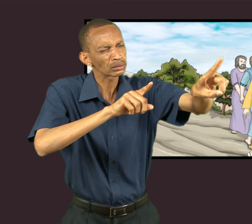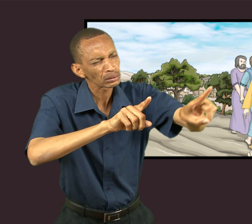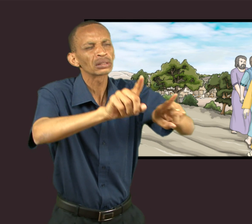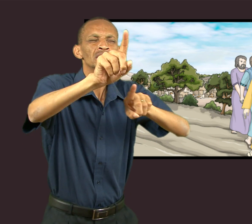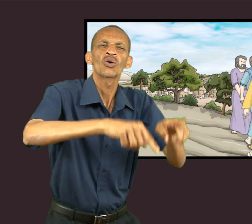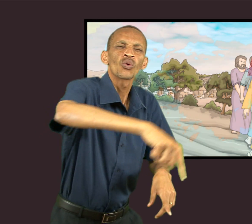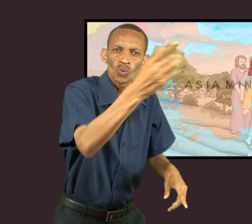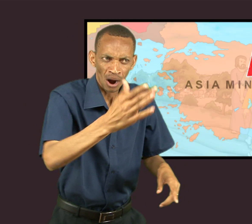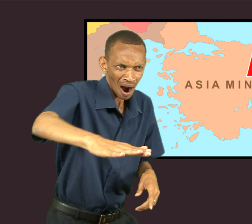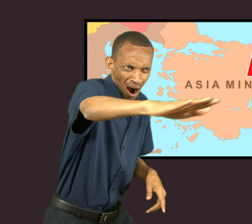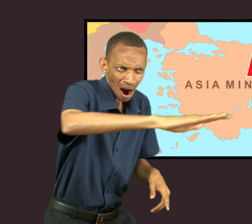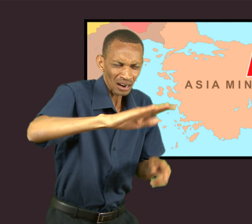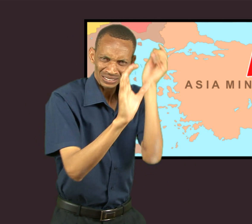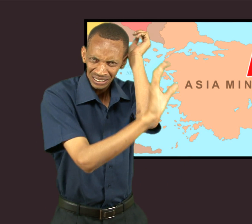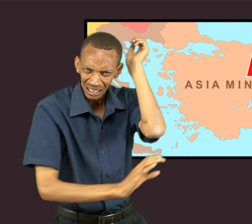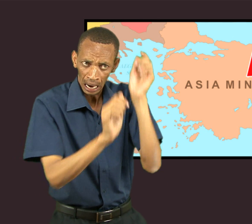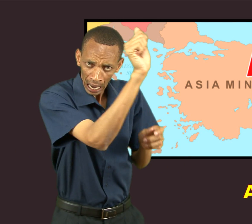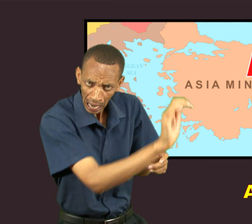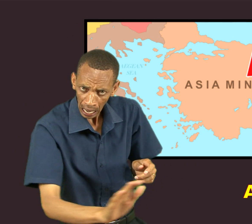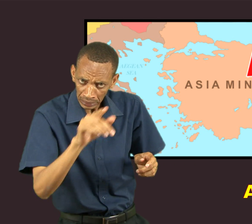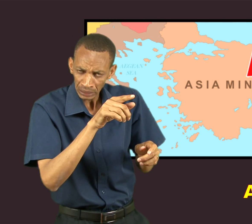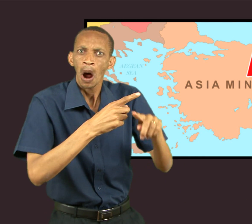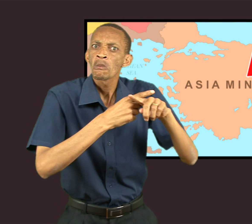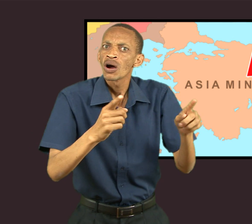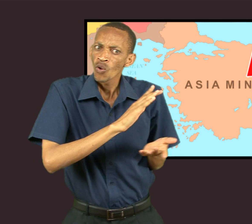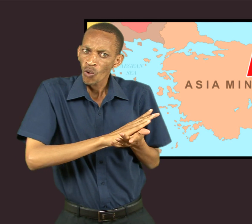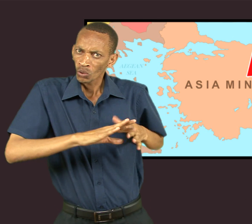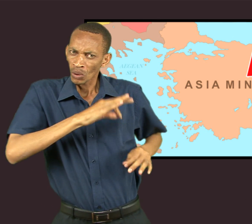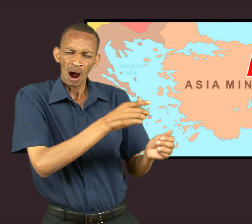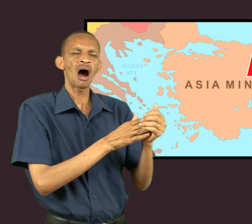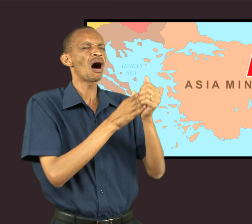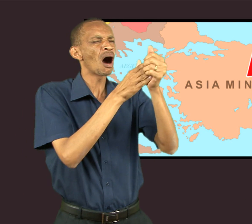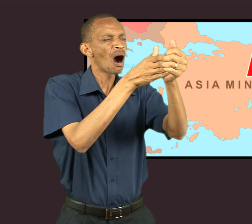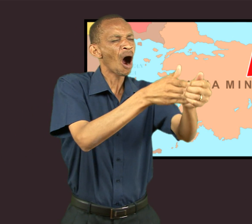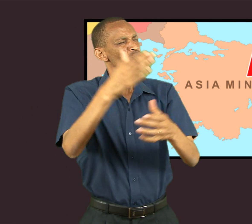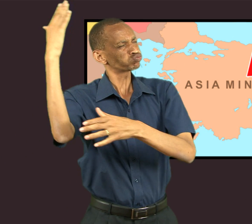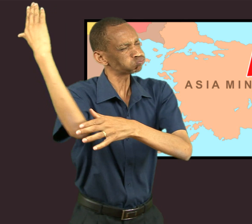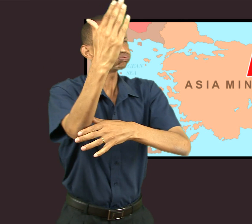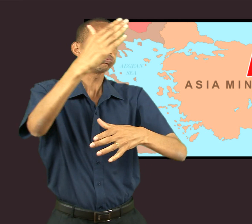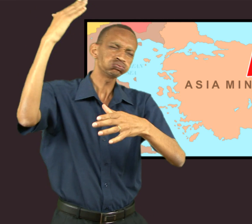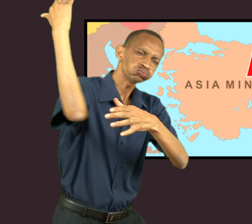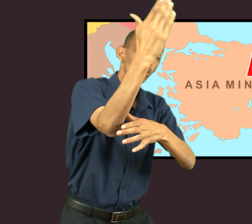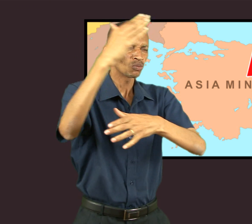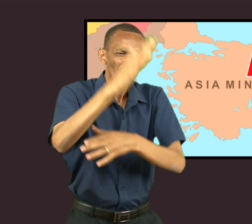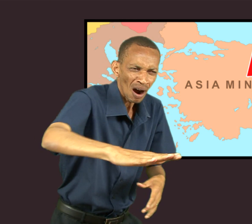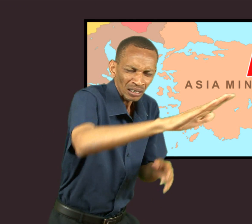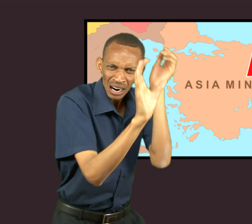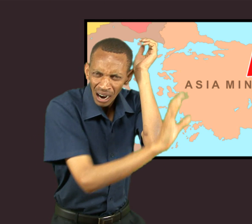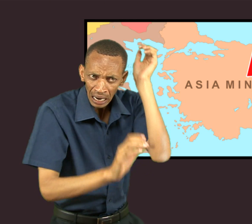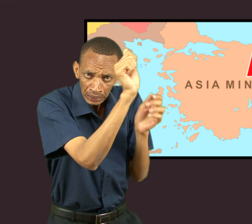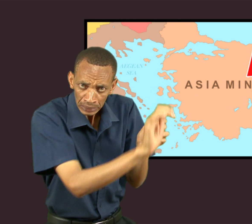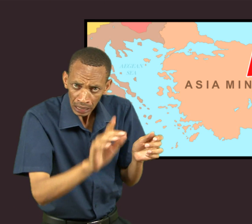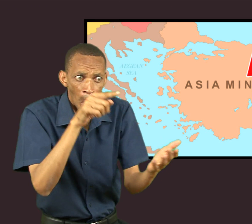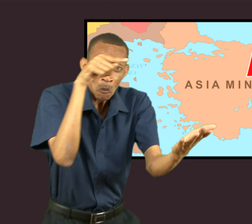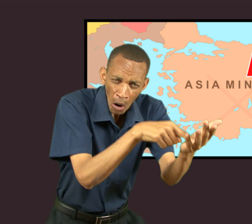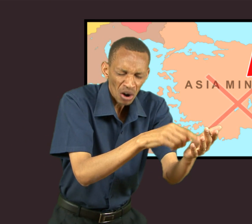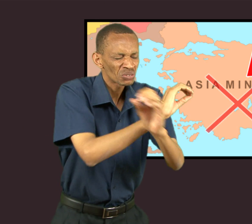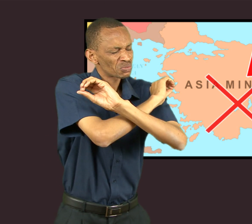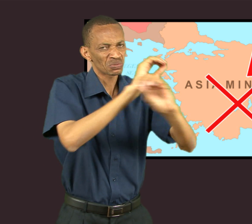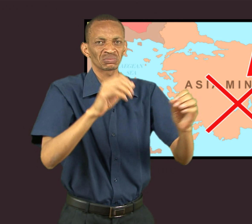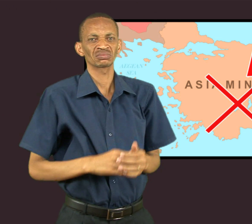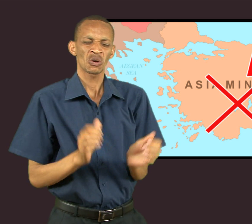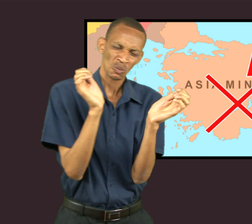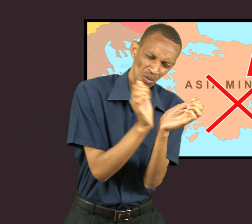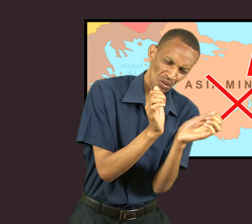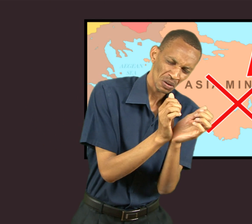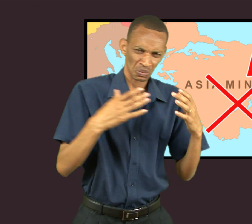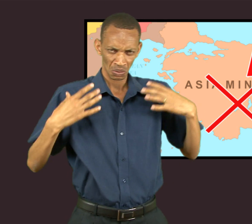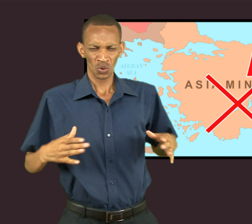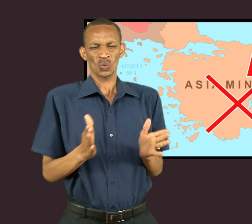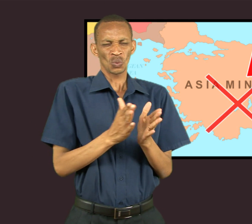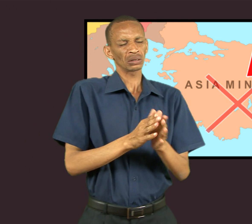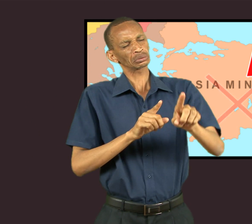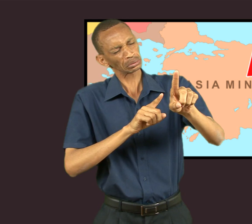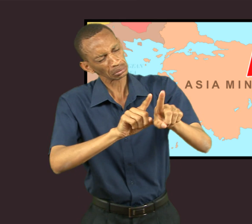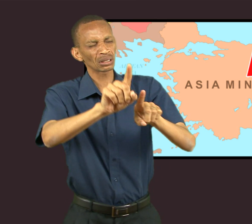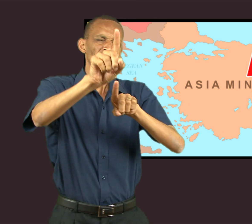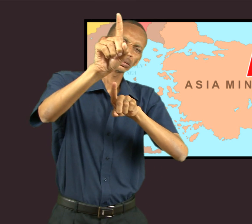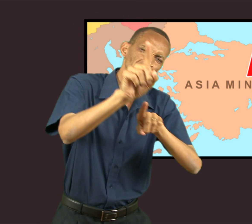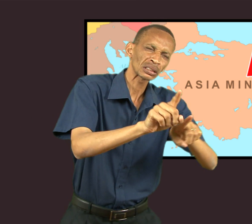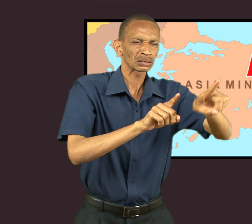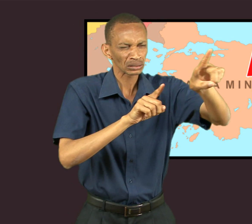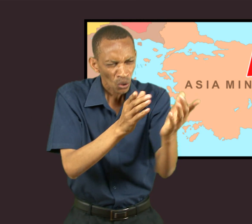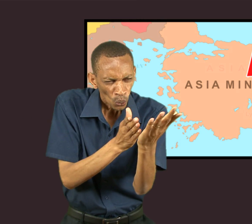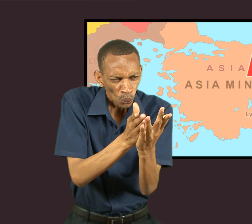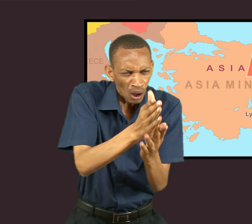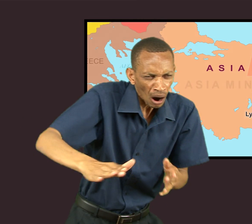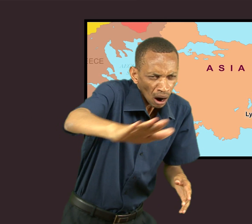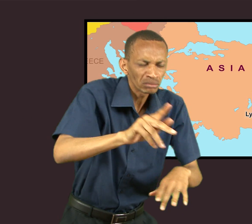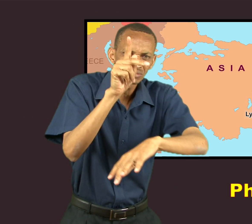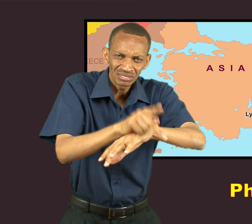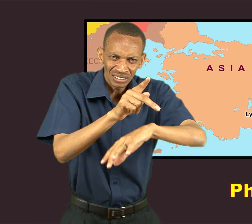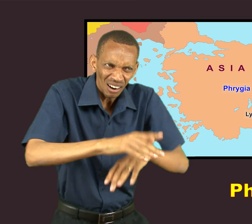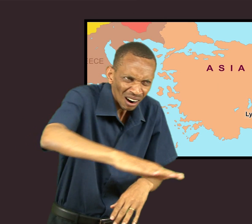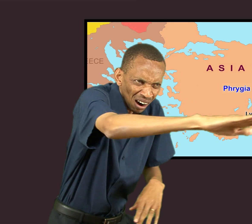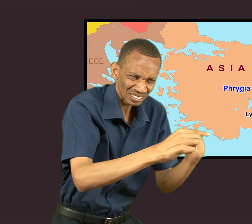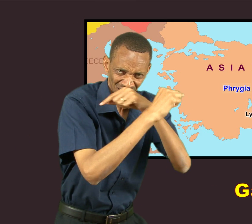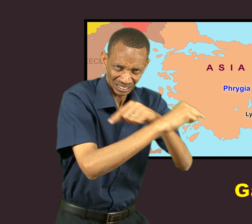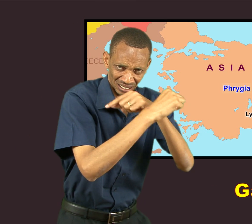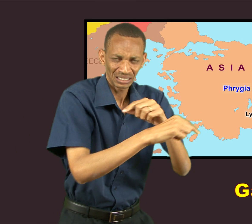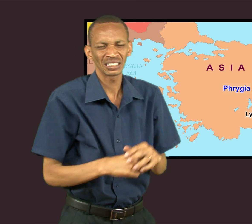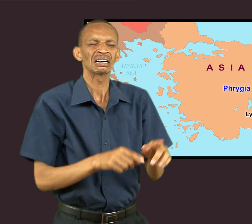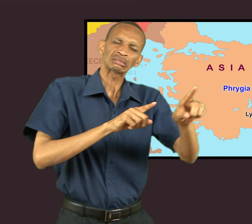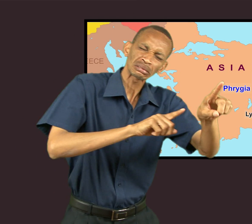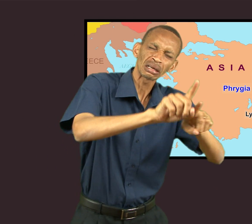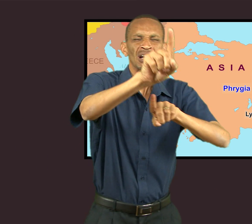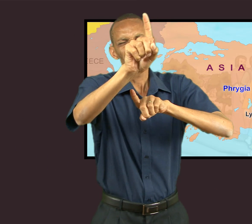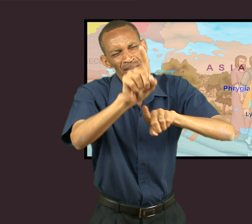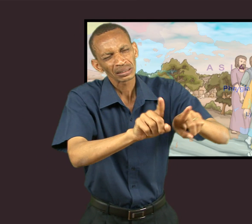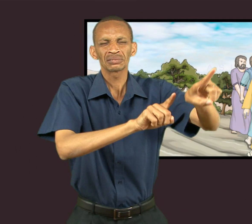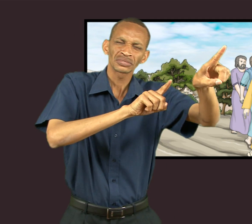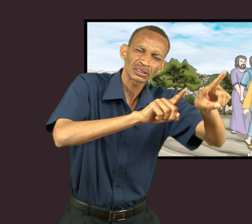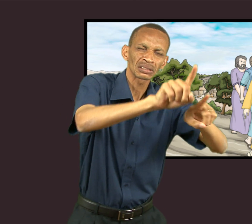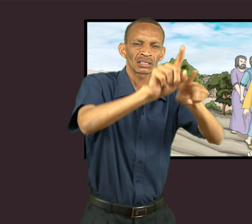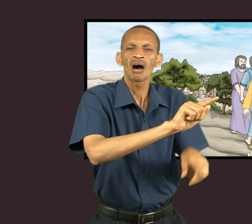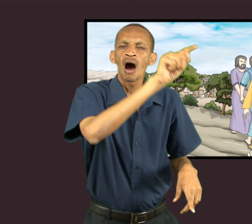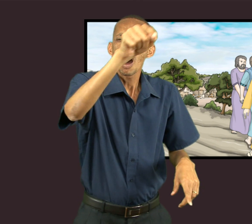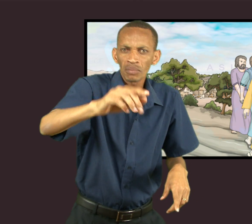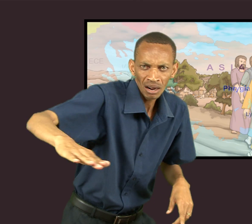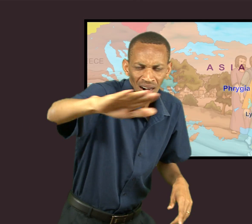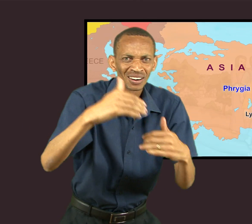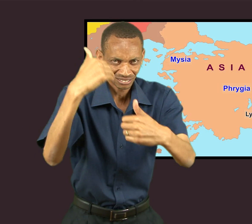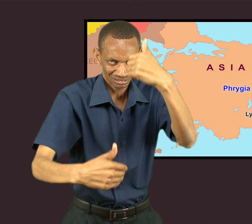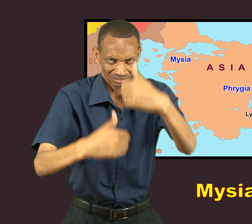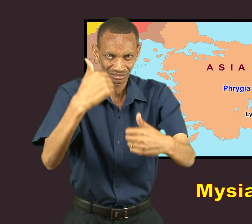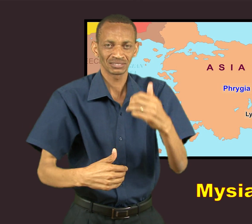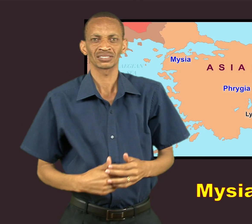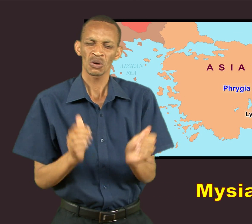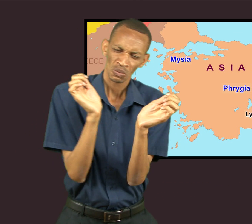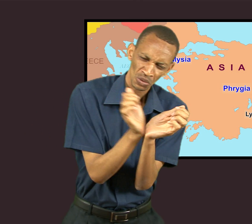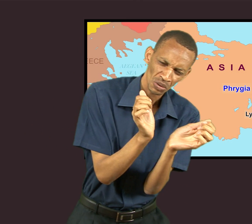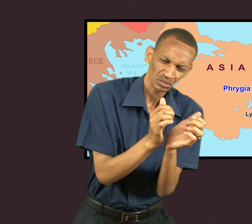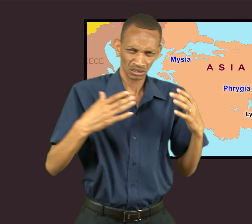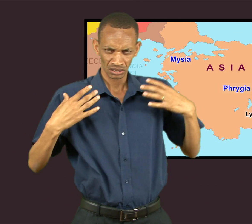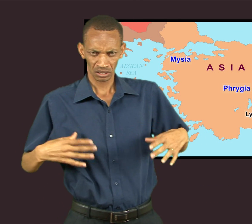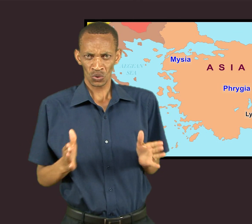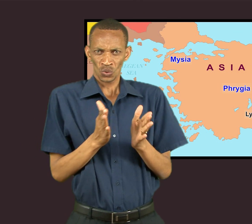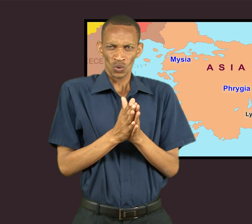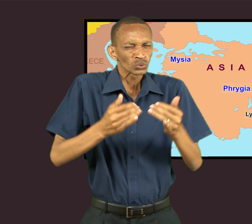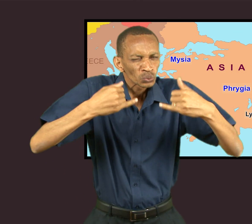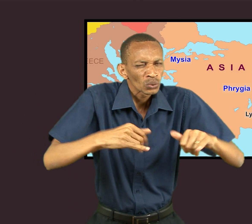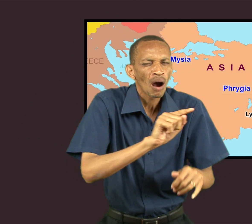After the Holy Spirit had prevented them from speaking the word in the province of Asia, they traveled through the region of Phrygia and Galatia.